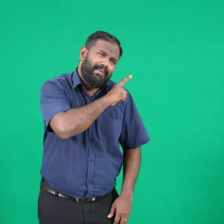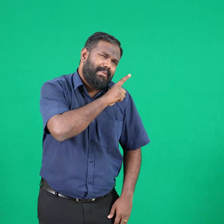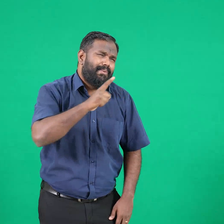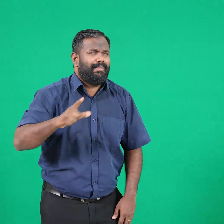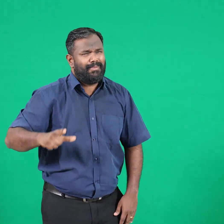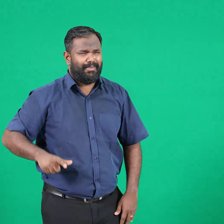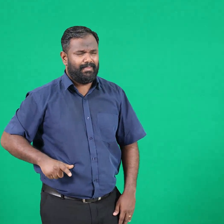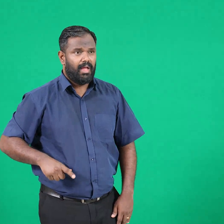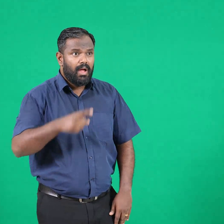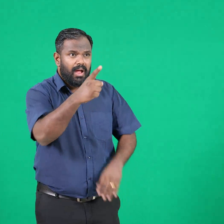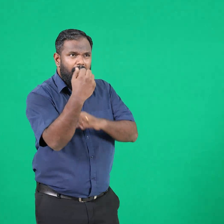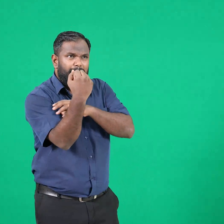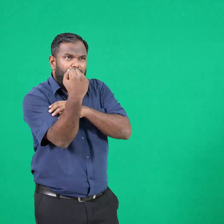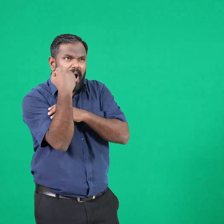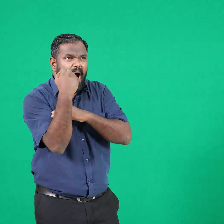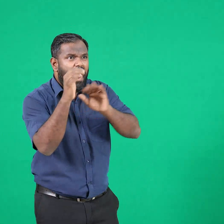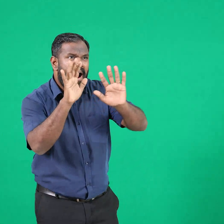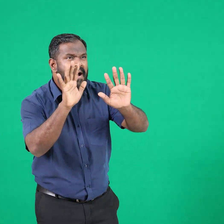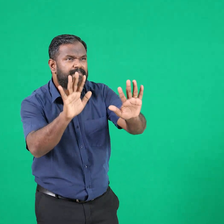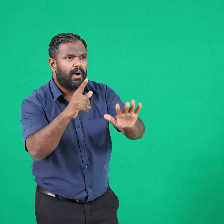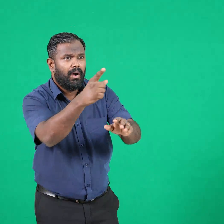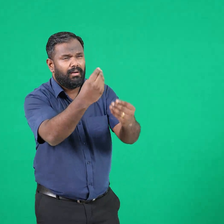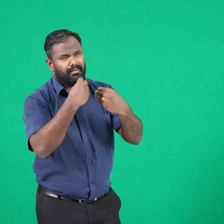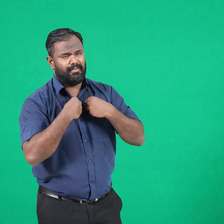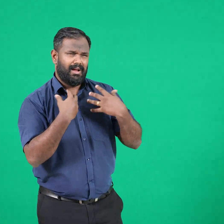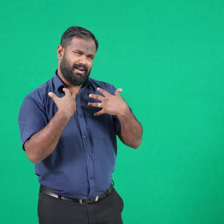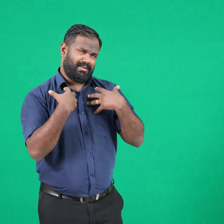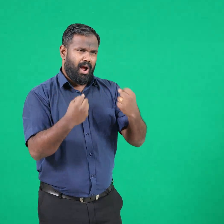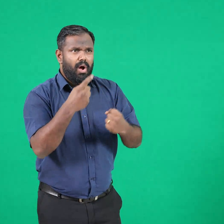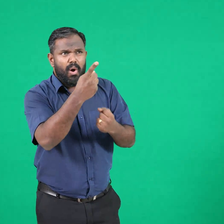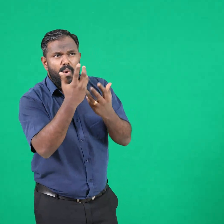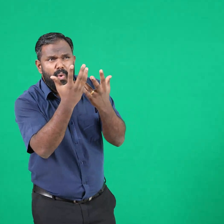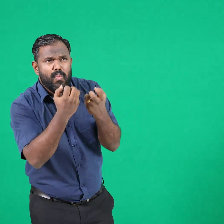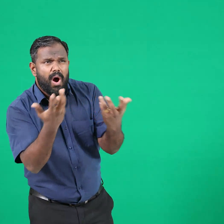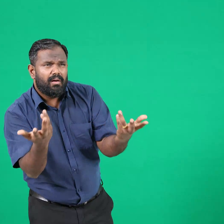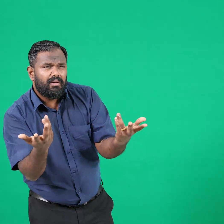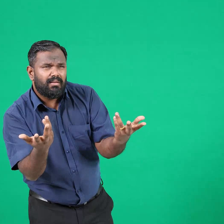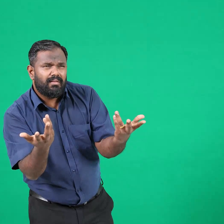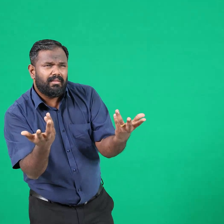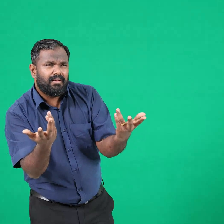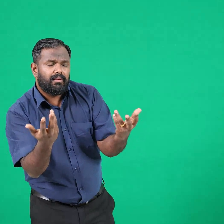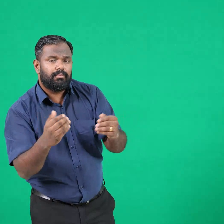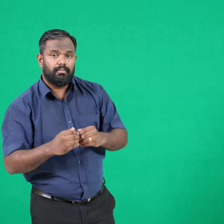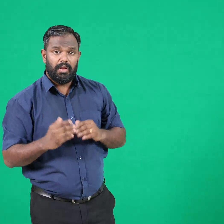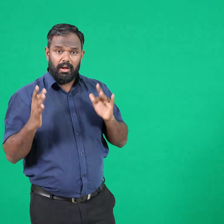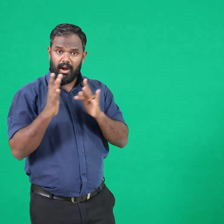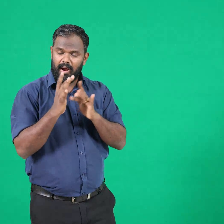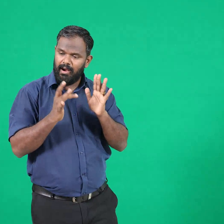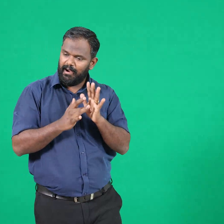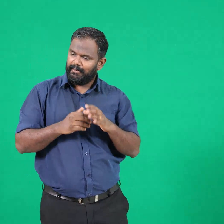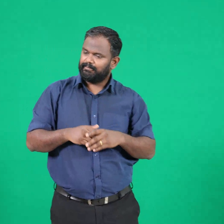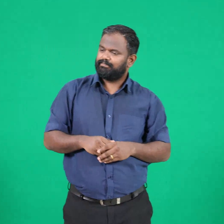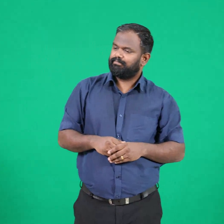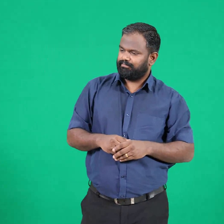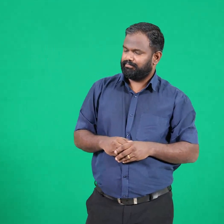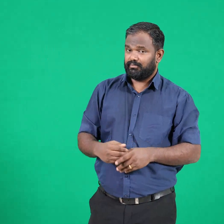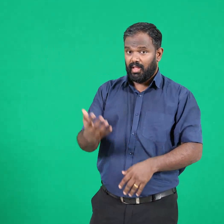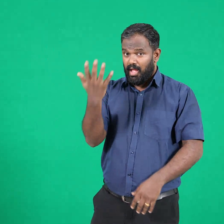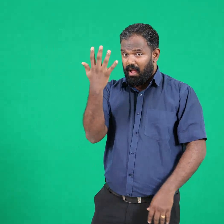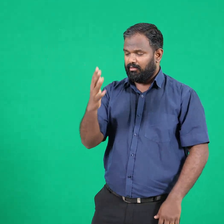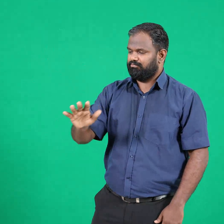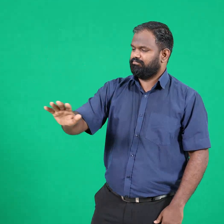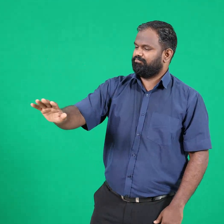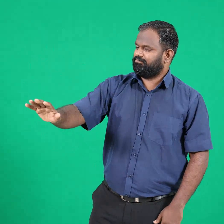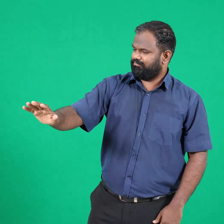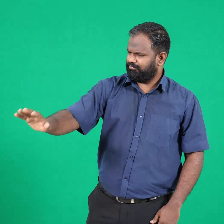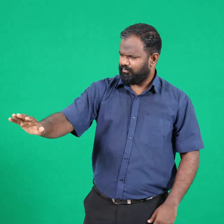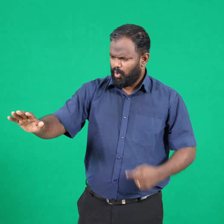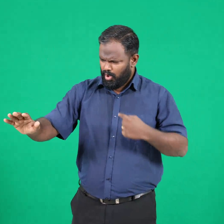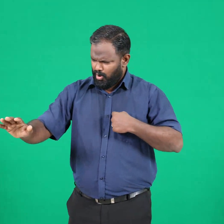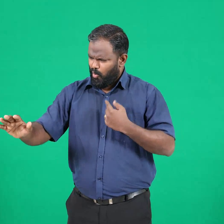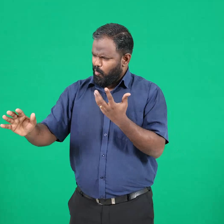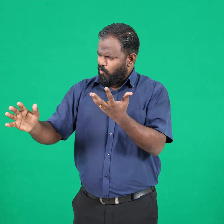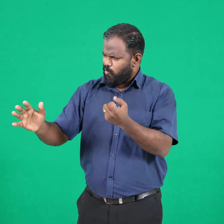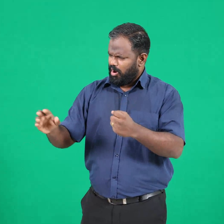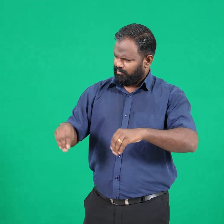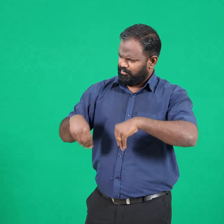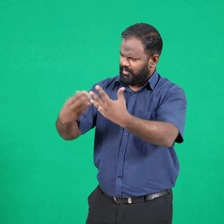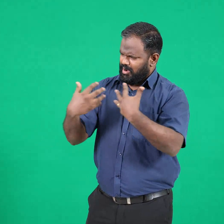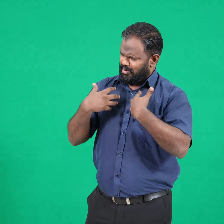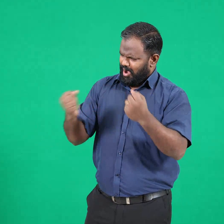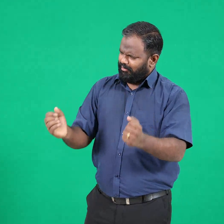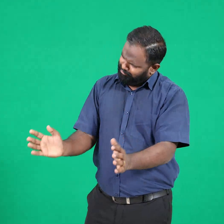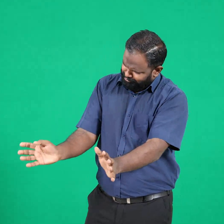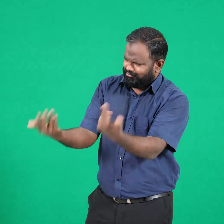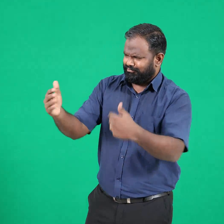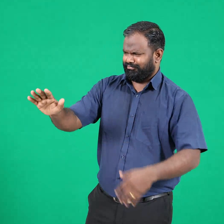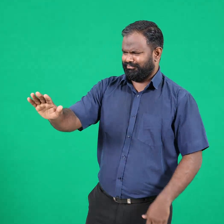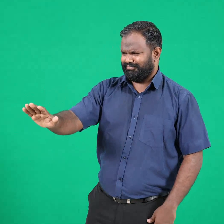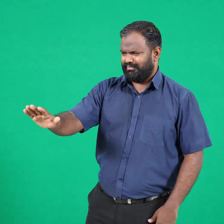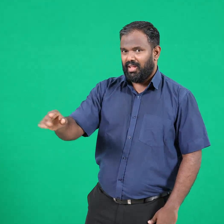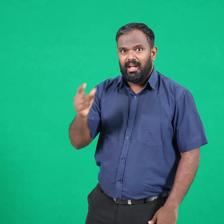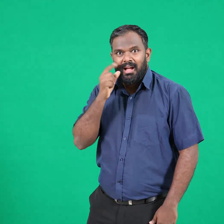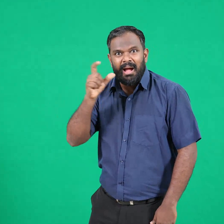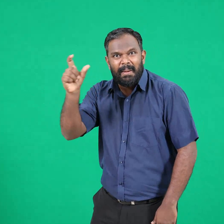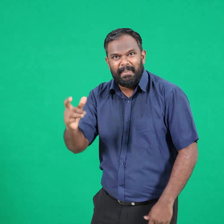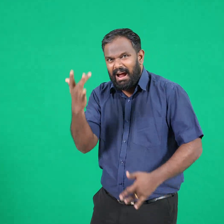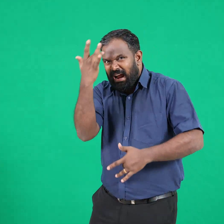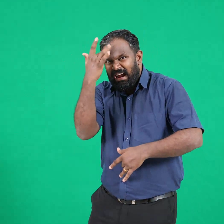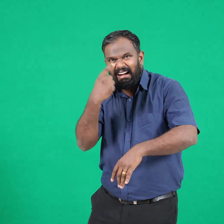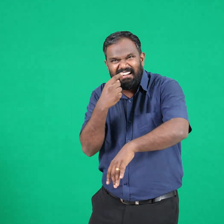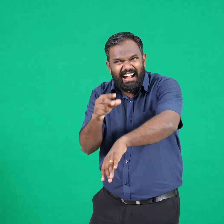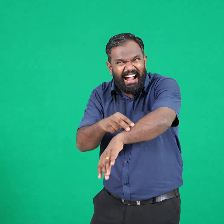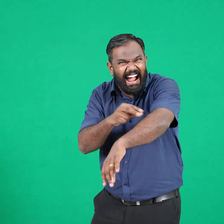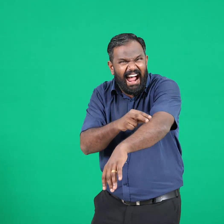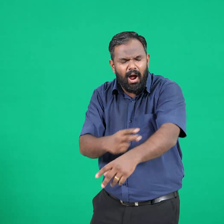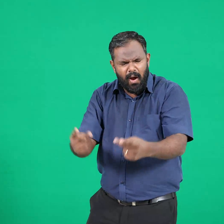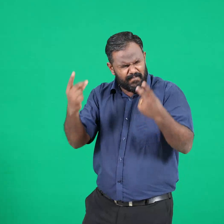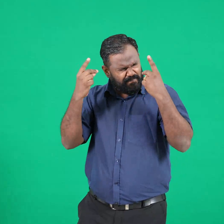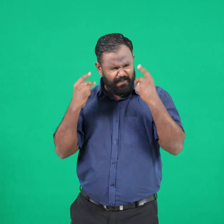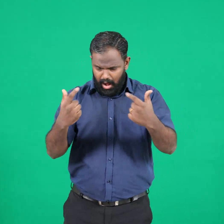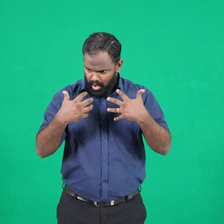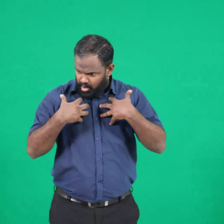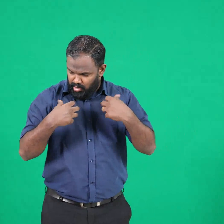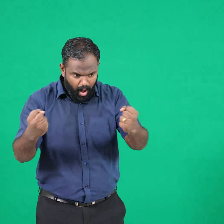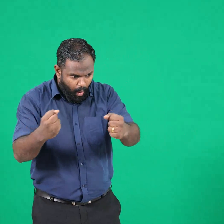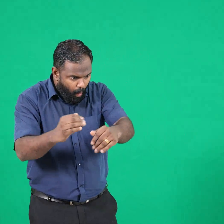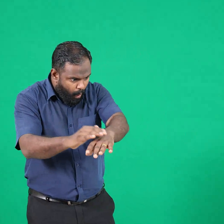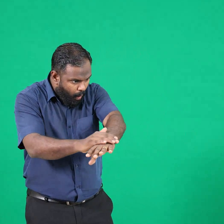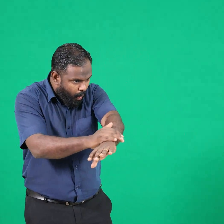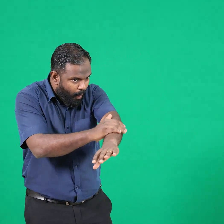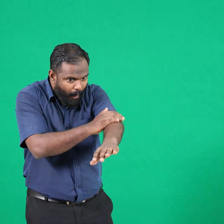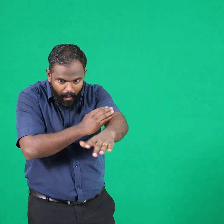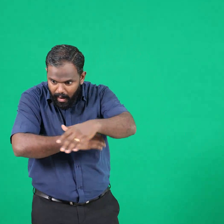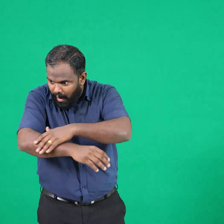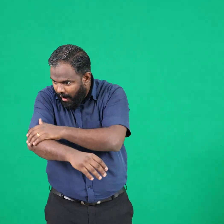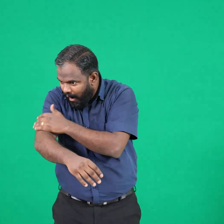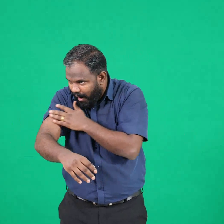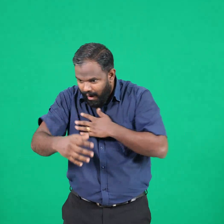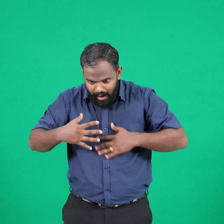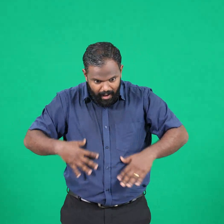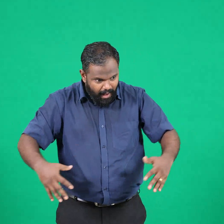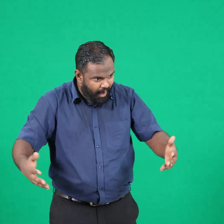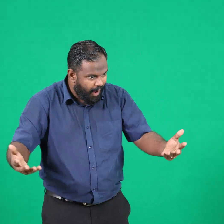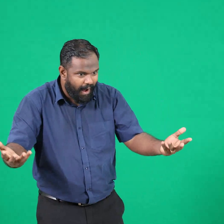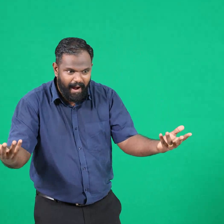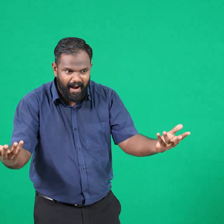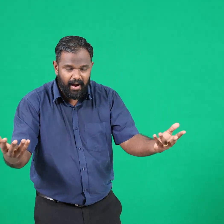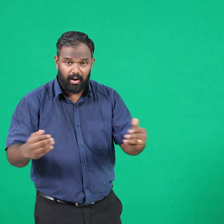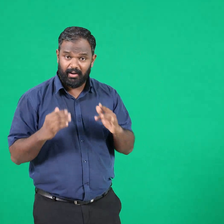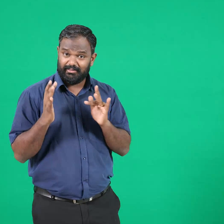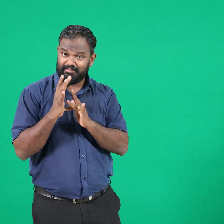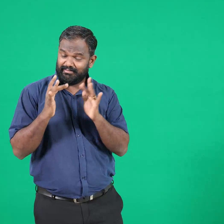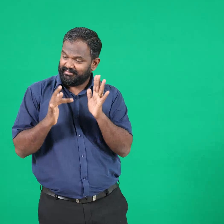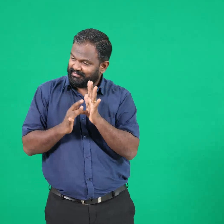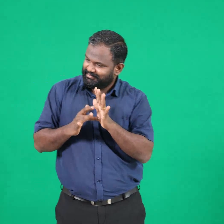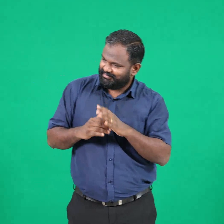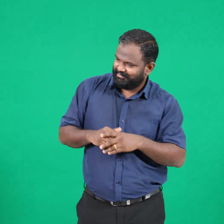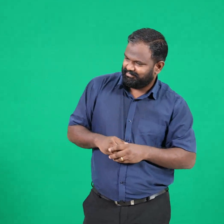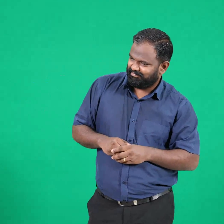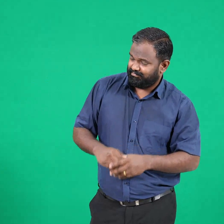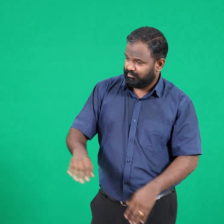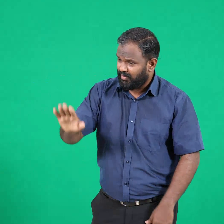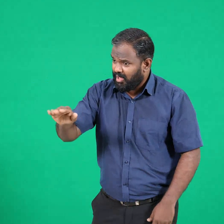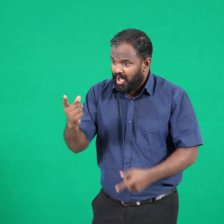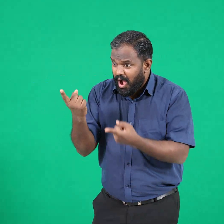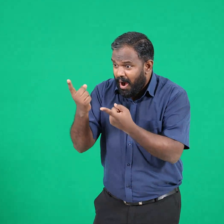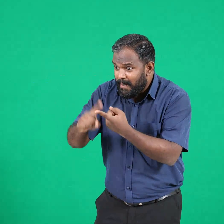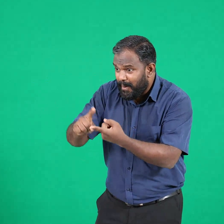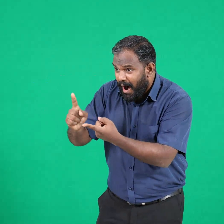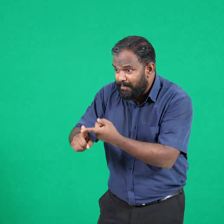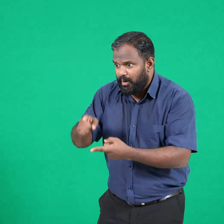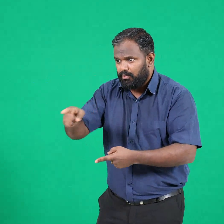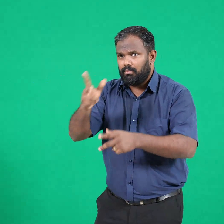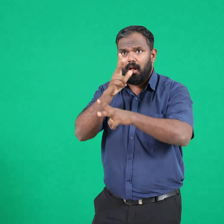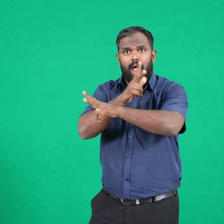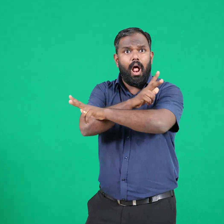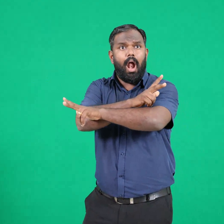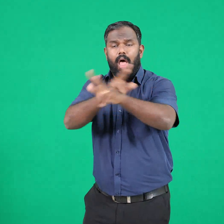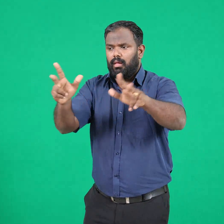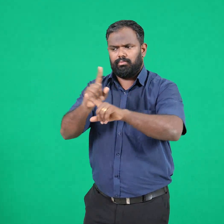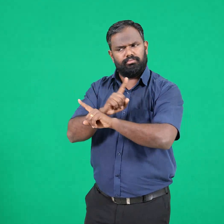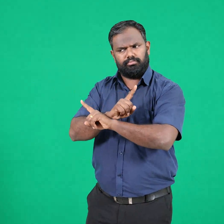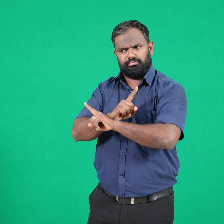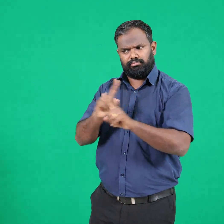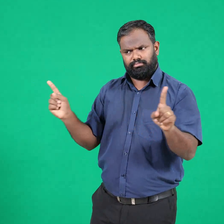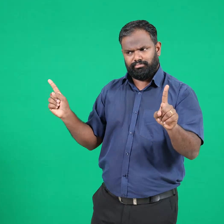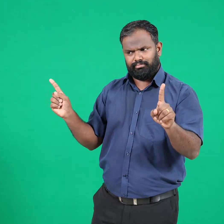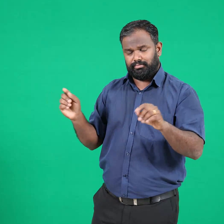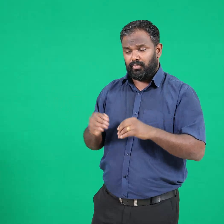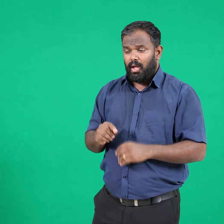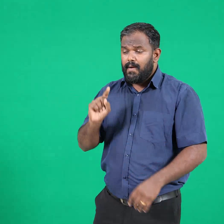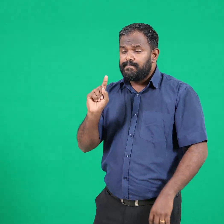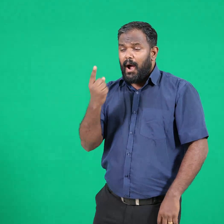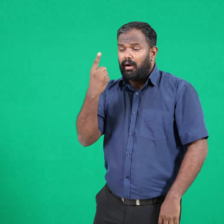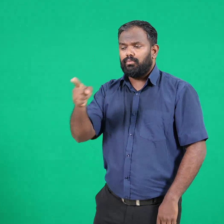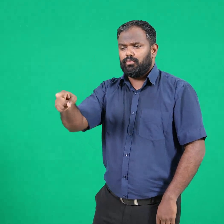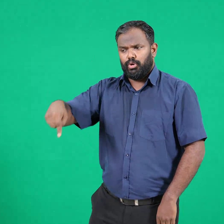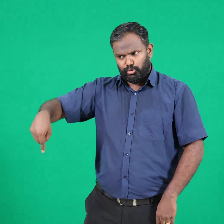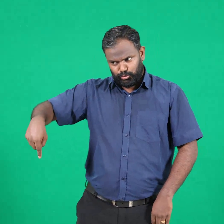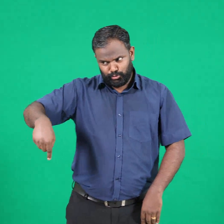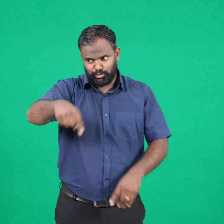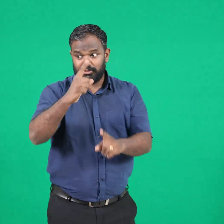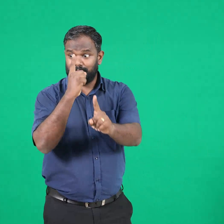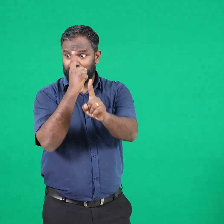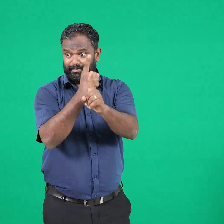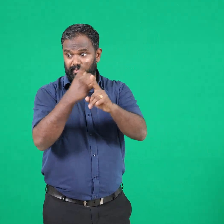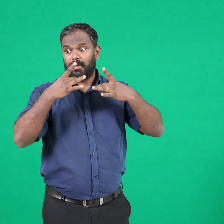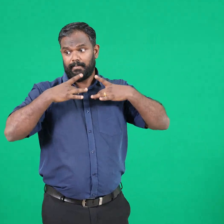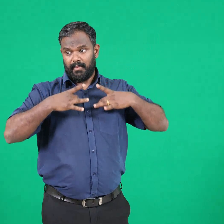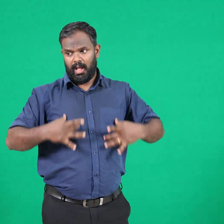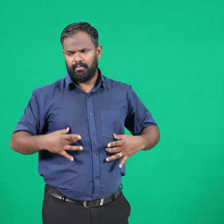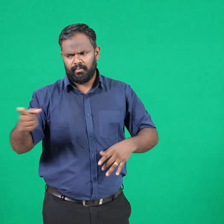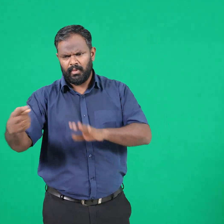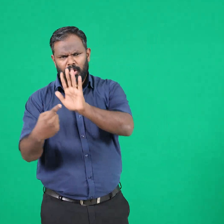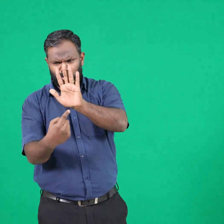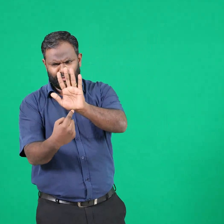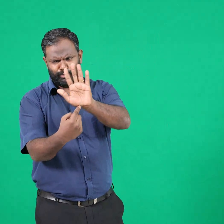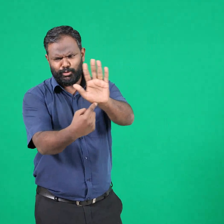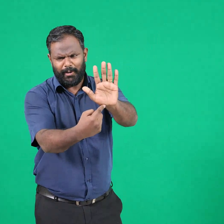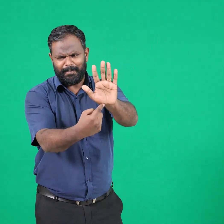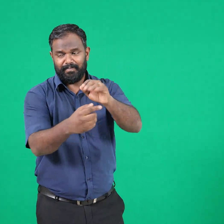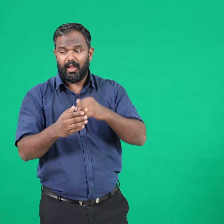Jesus reached out His hand and touched the man. " I am willing," He said. " Be clean!" And immediately his leprosy was cleansed.